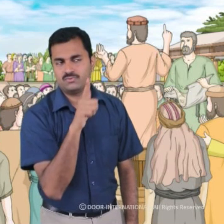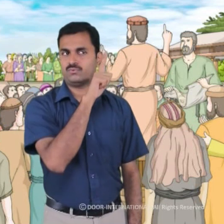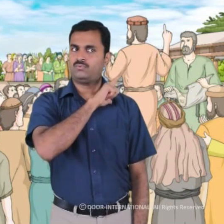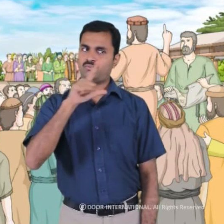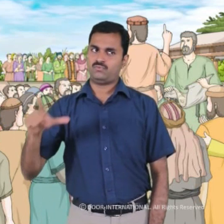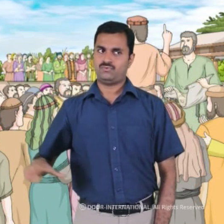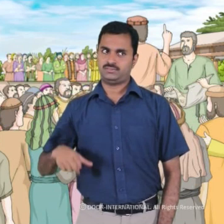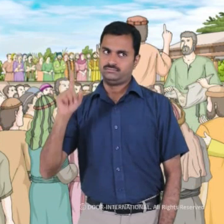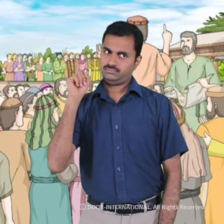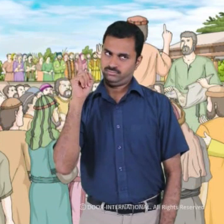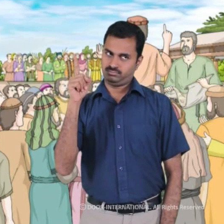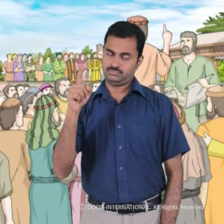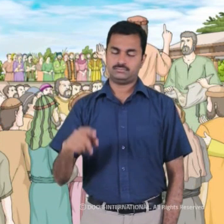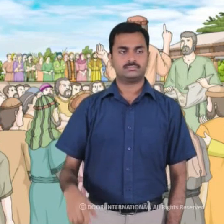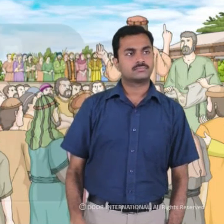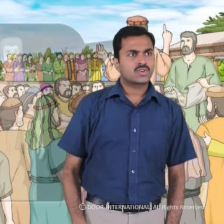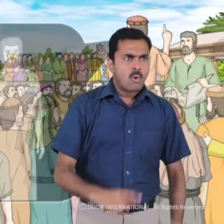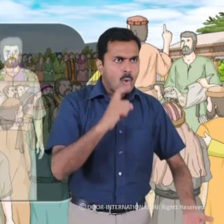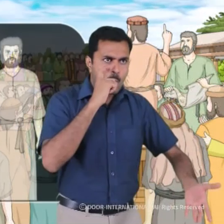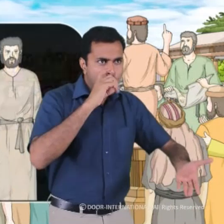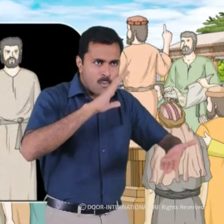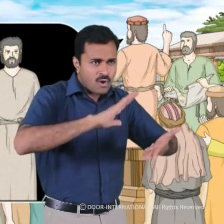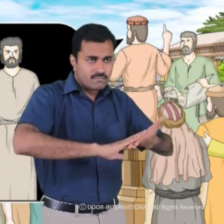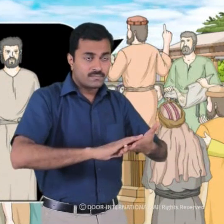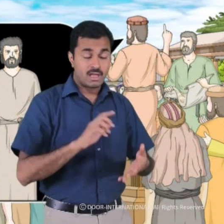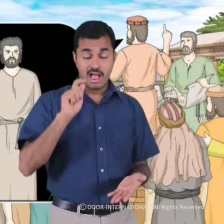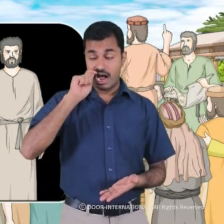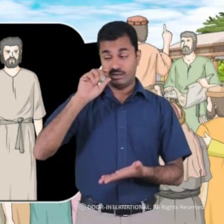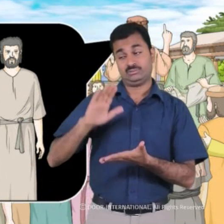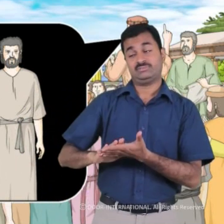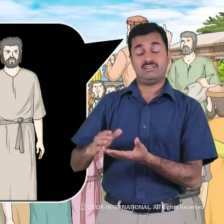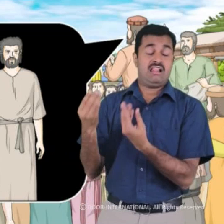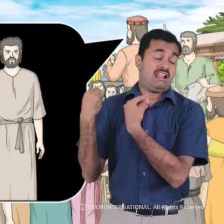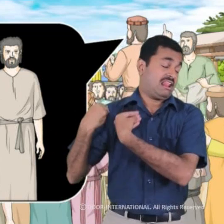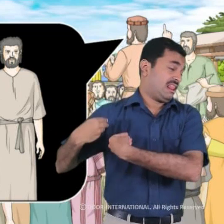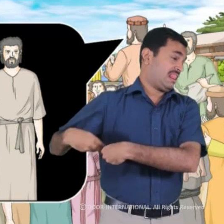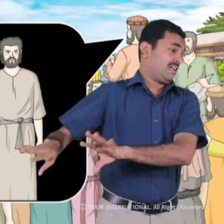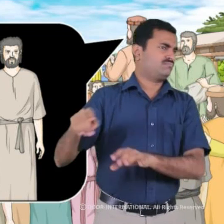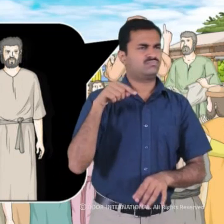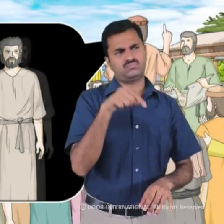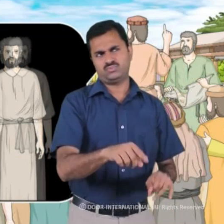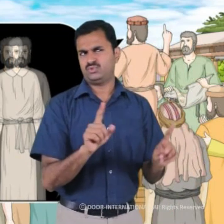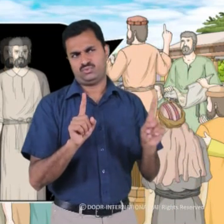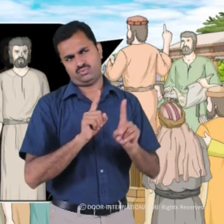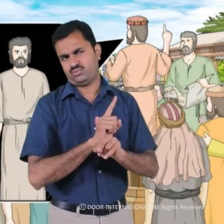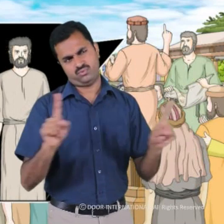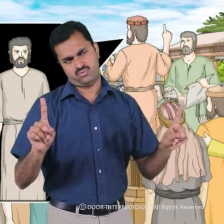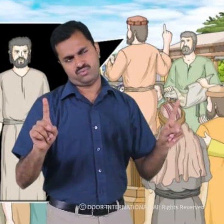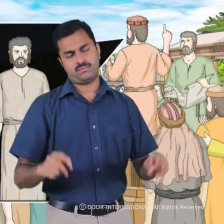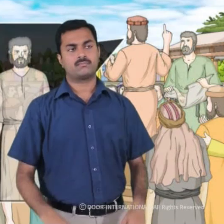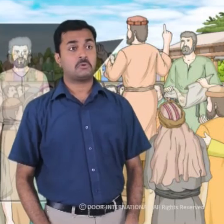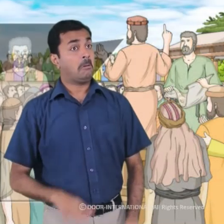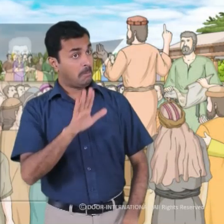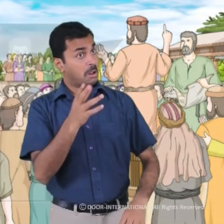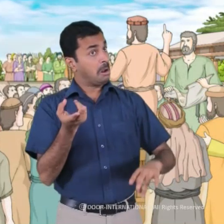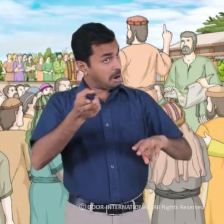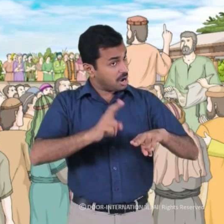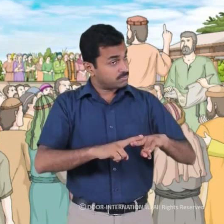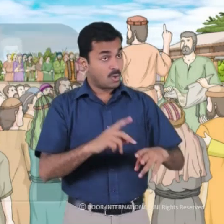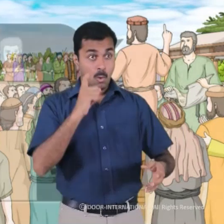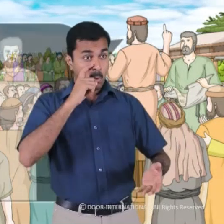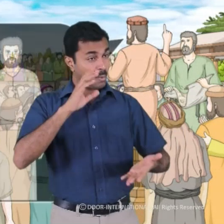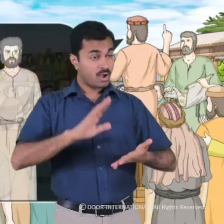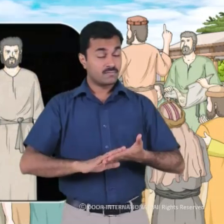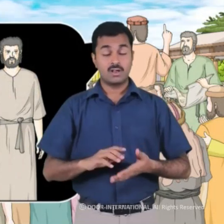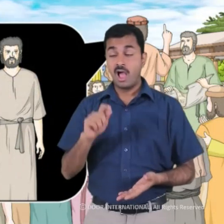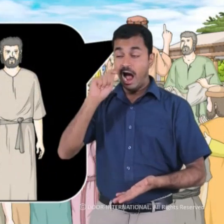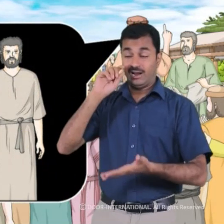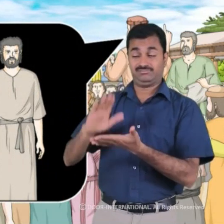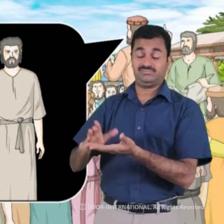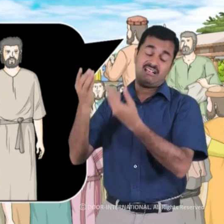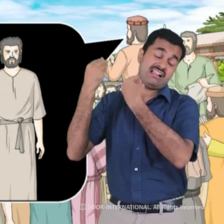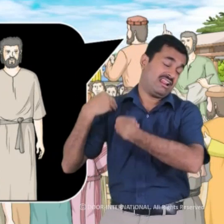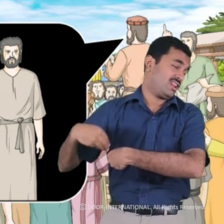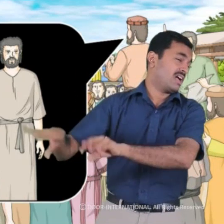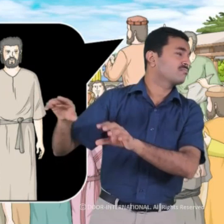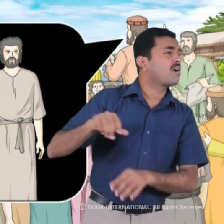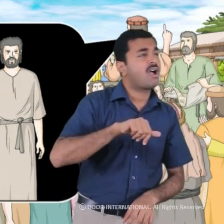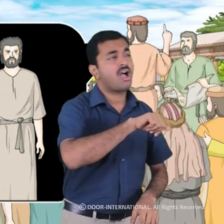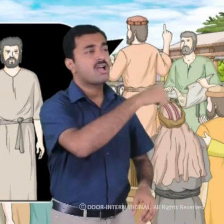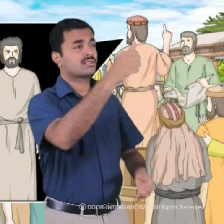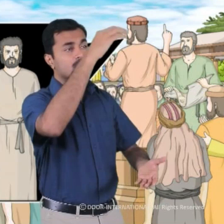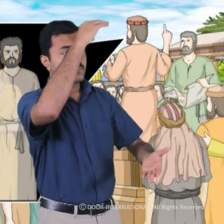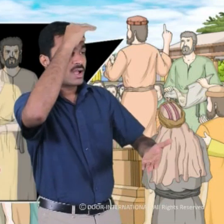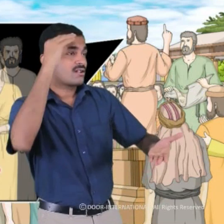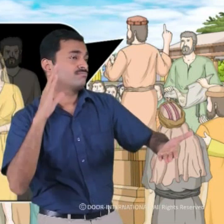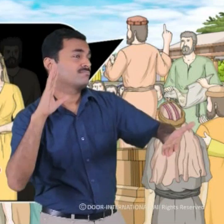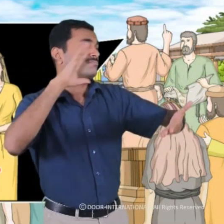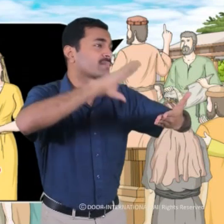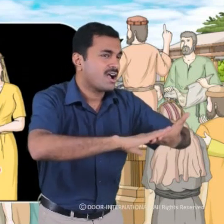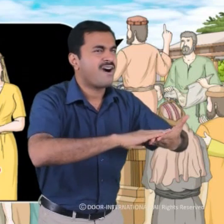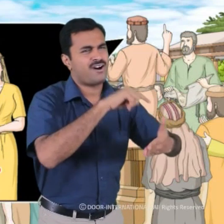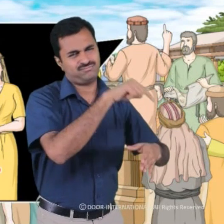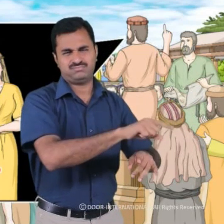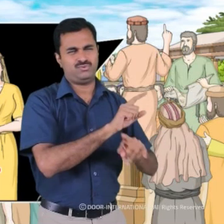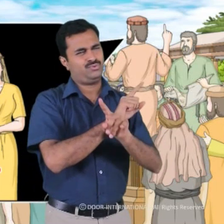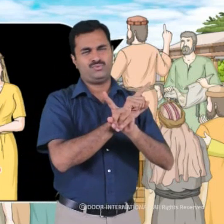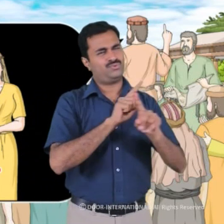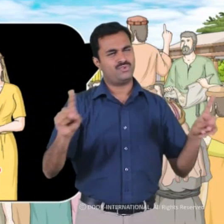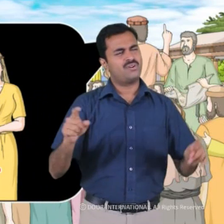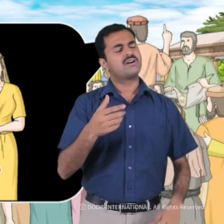To the married I give this command (not I, but the Lord): A wife must not separate from her husband.